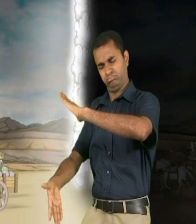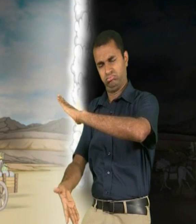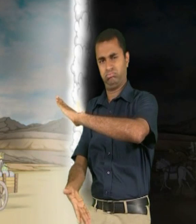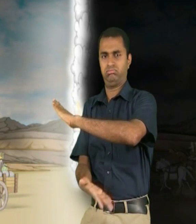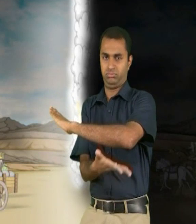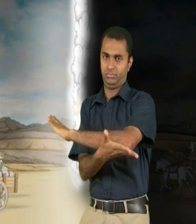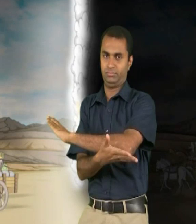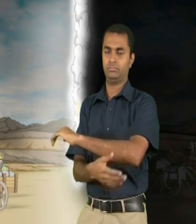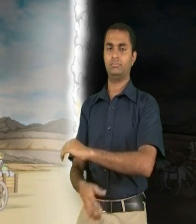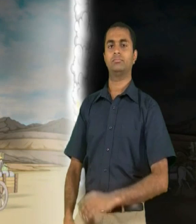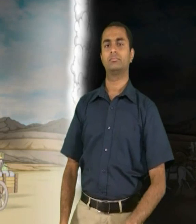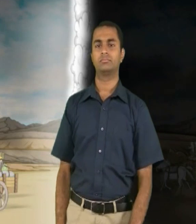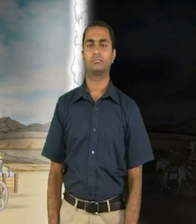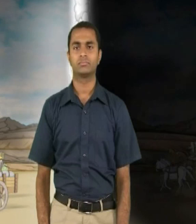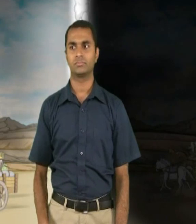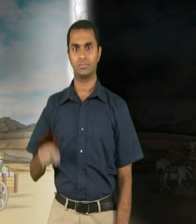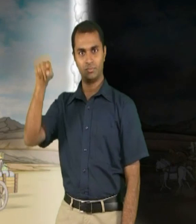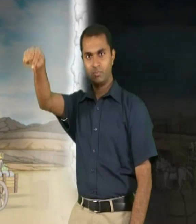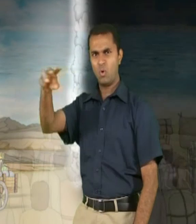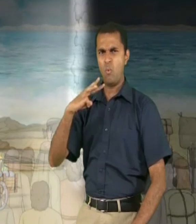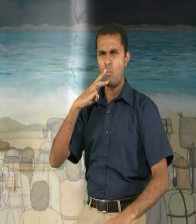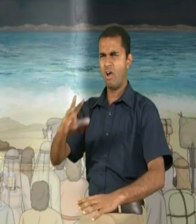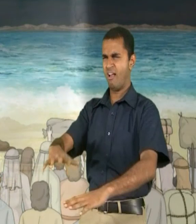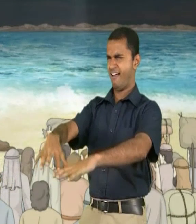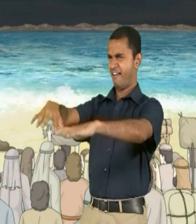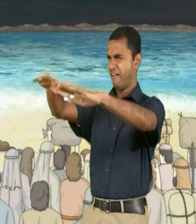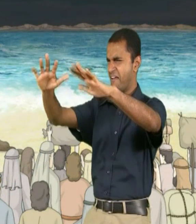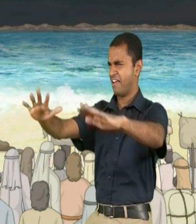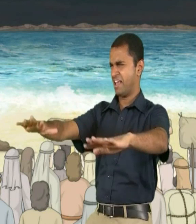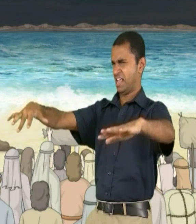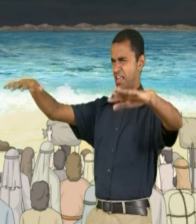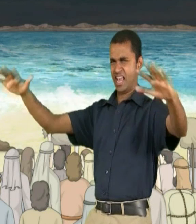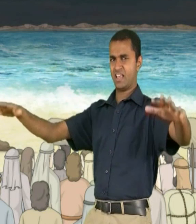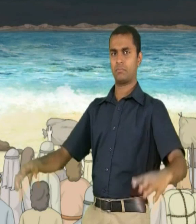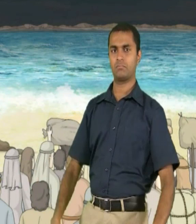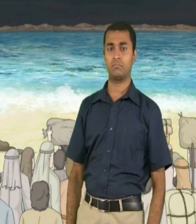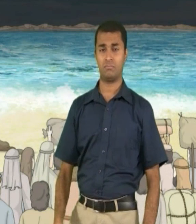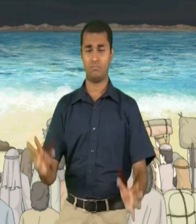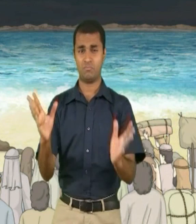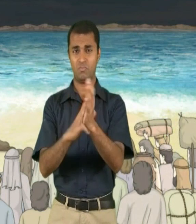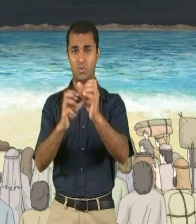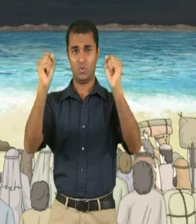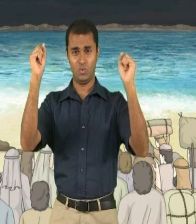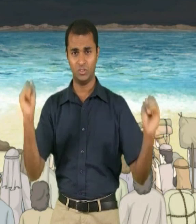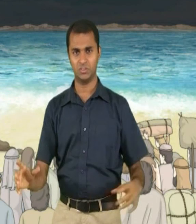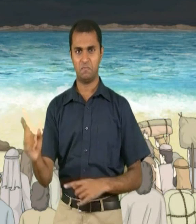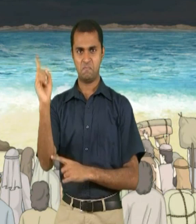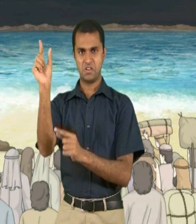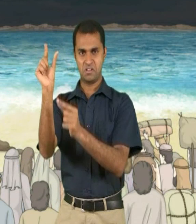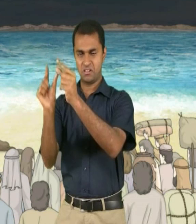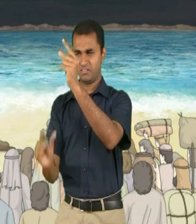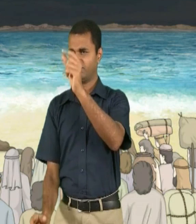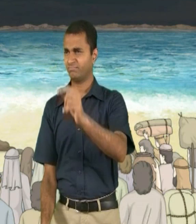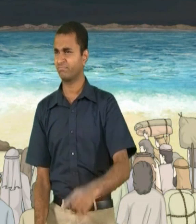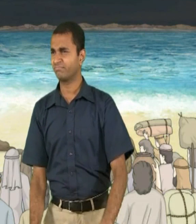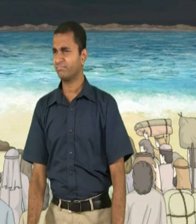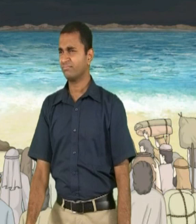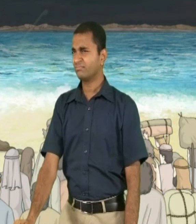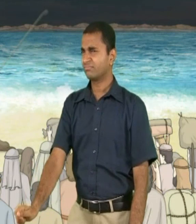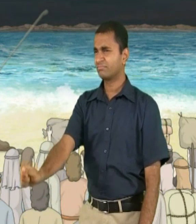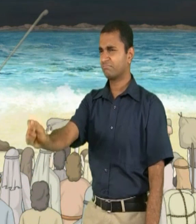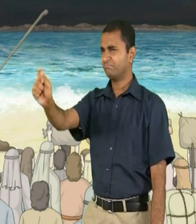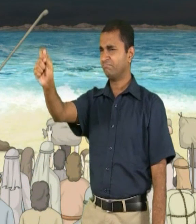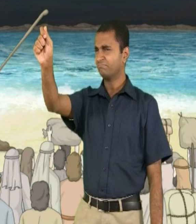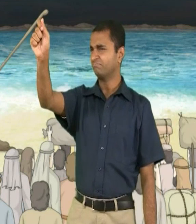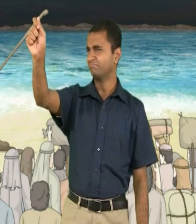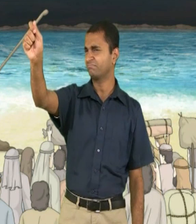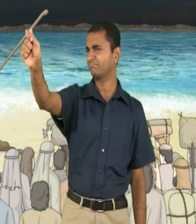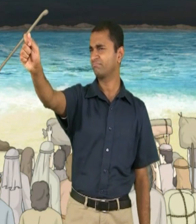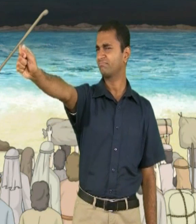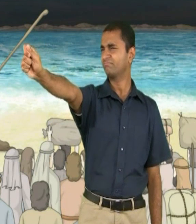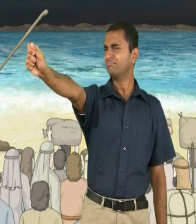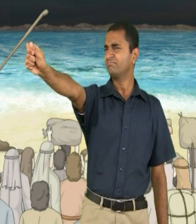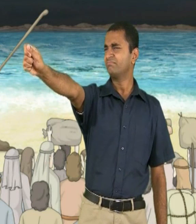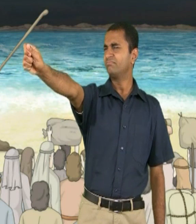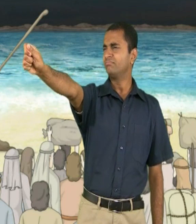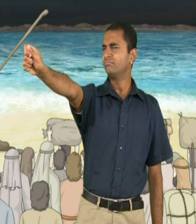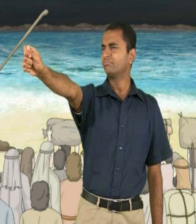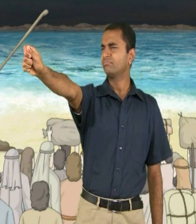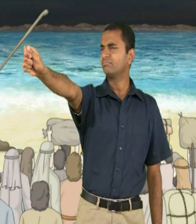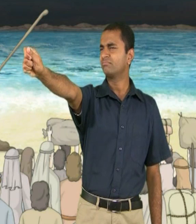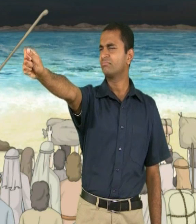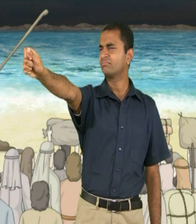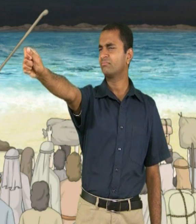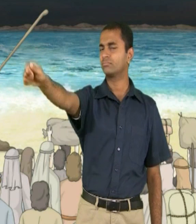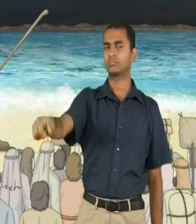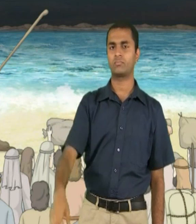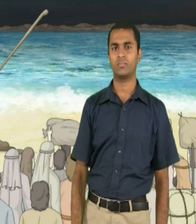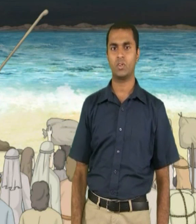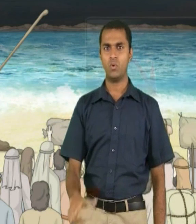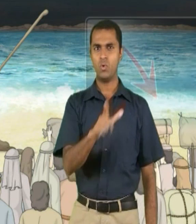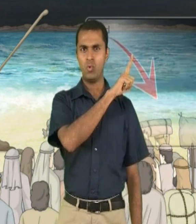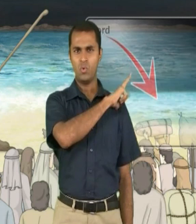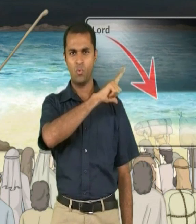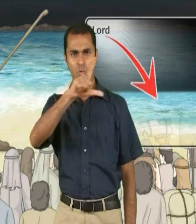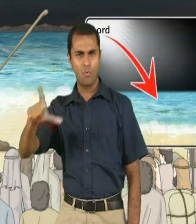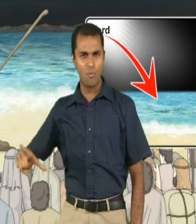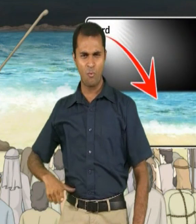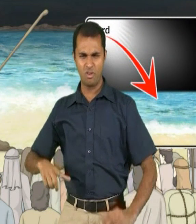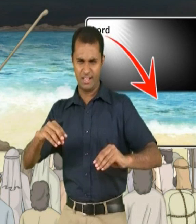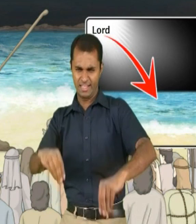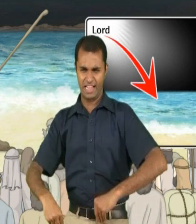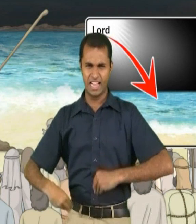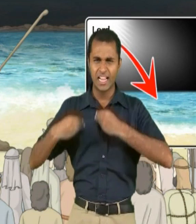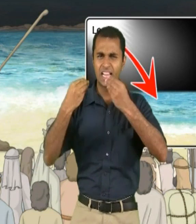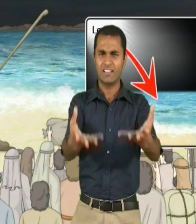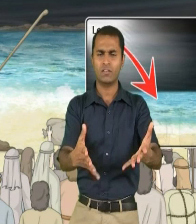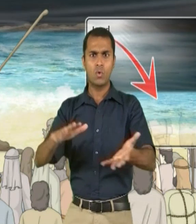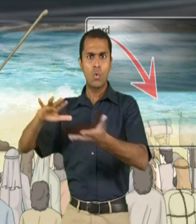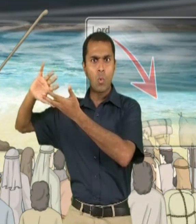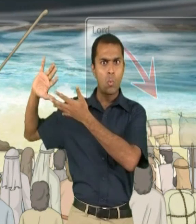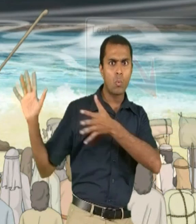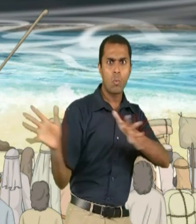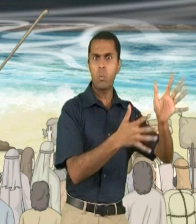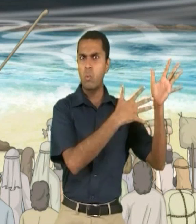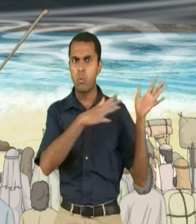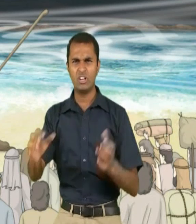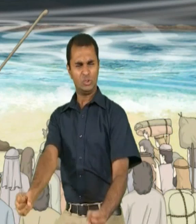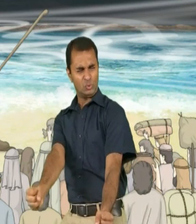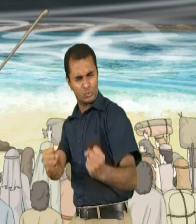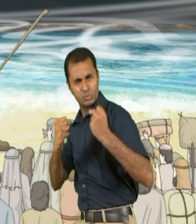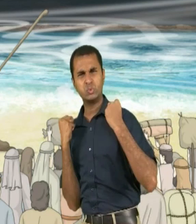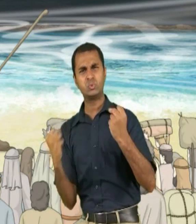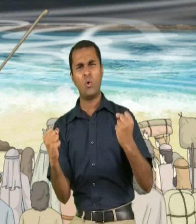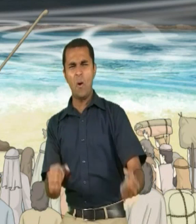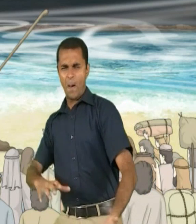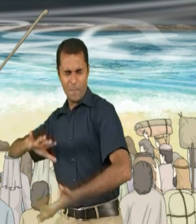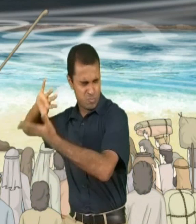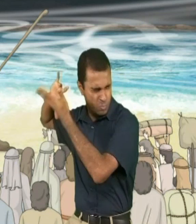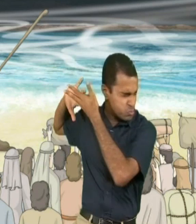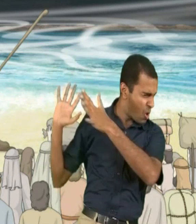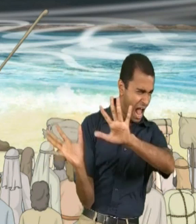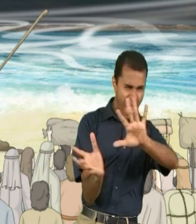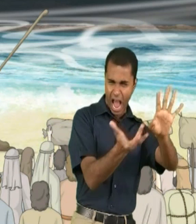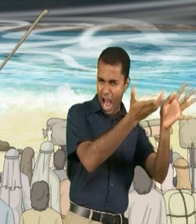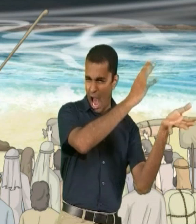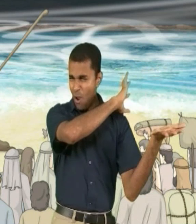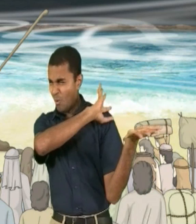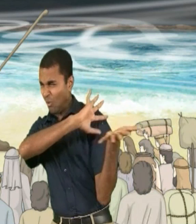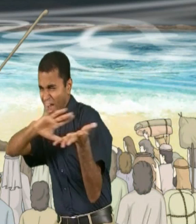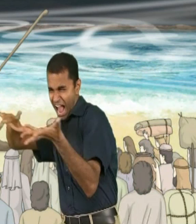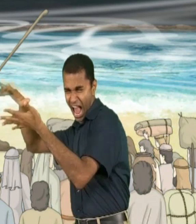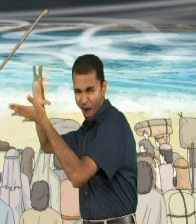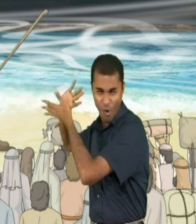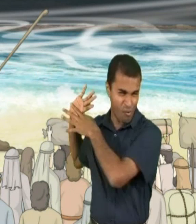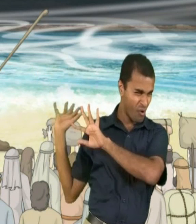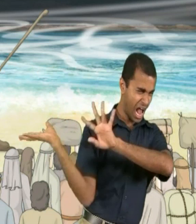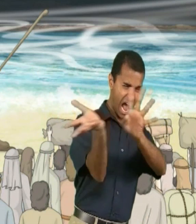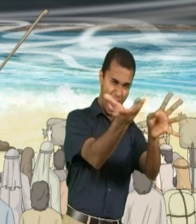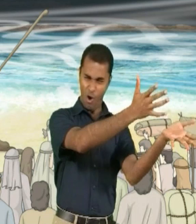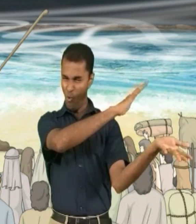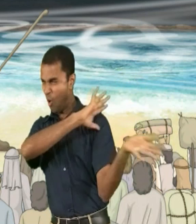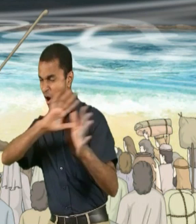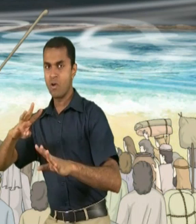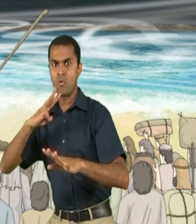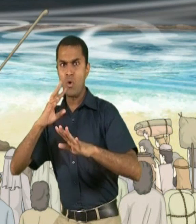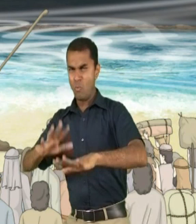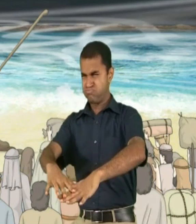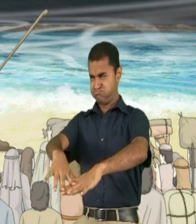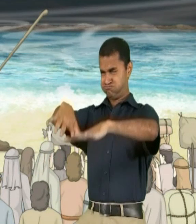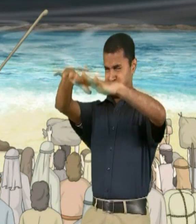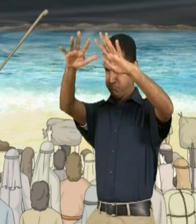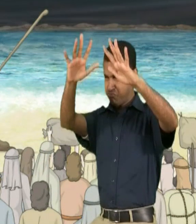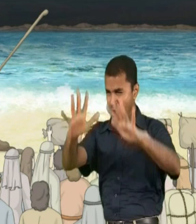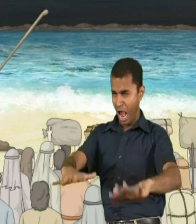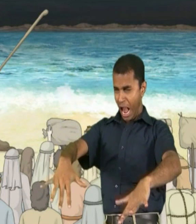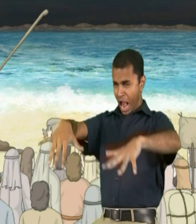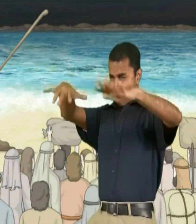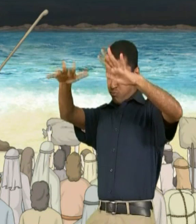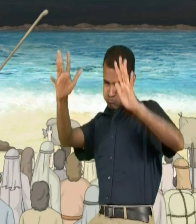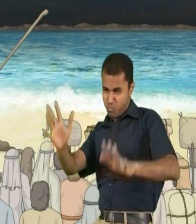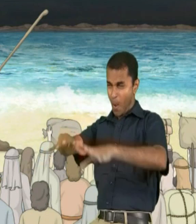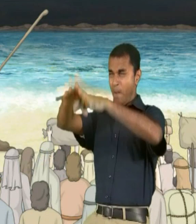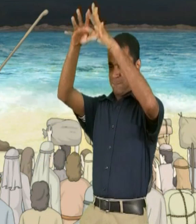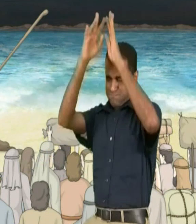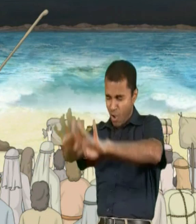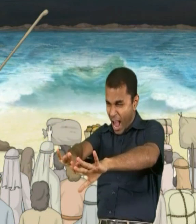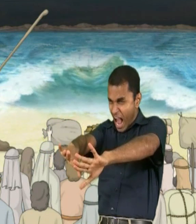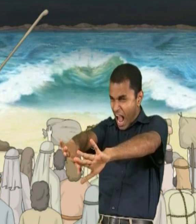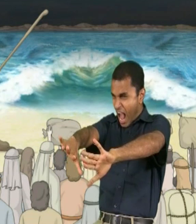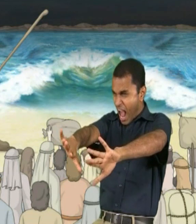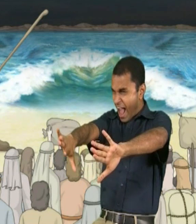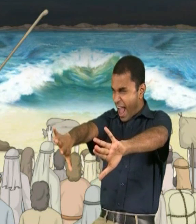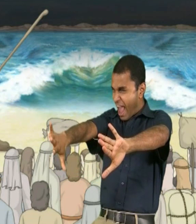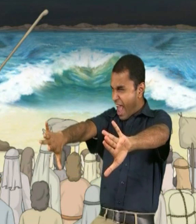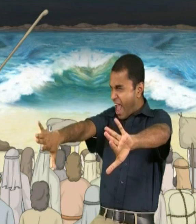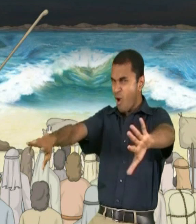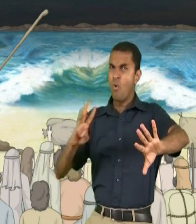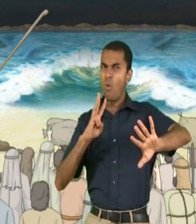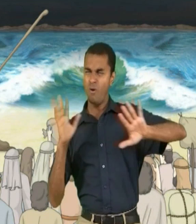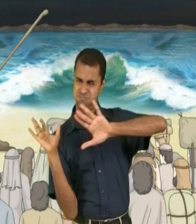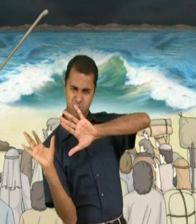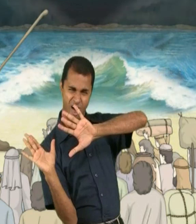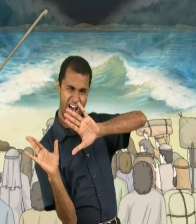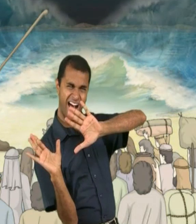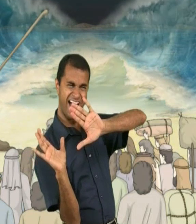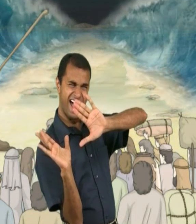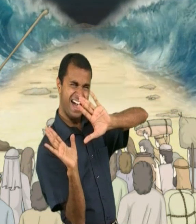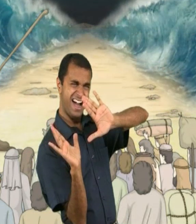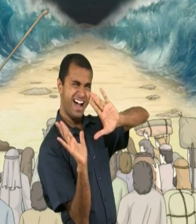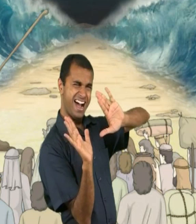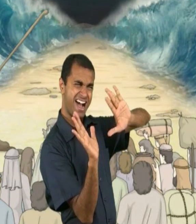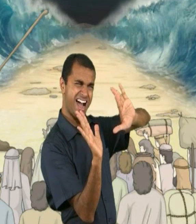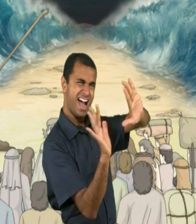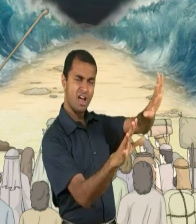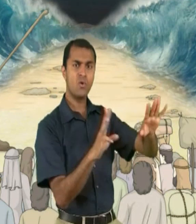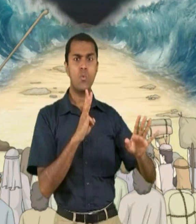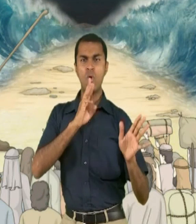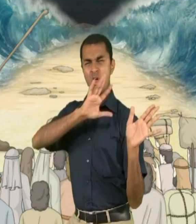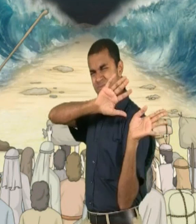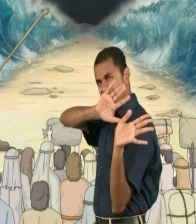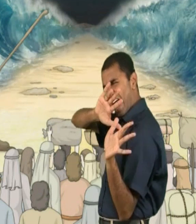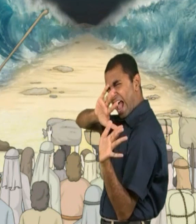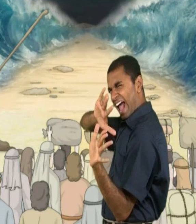Then Moses stretched out his hand over the sea, and all that night the LORD drove back the sea with a strong east wind that turned it into dry land.